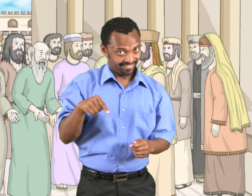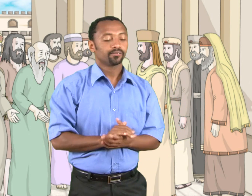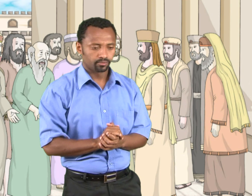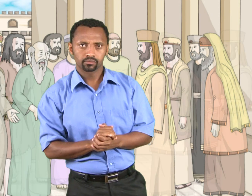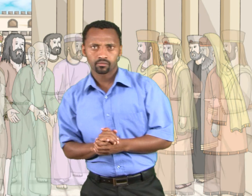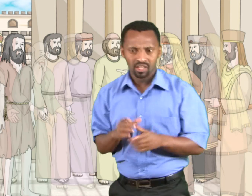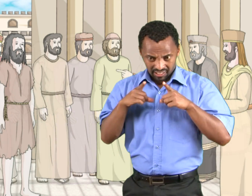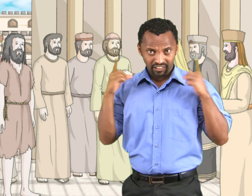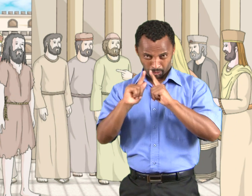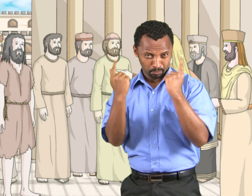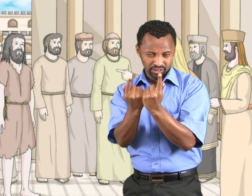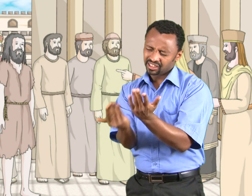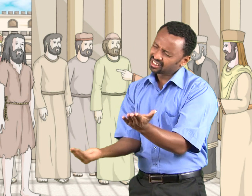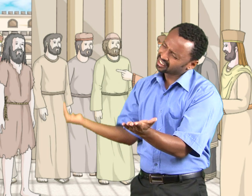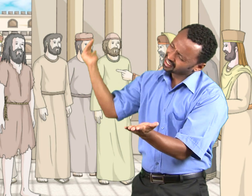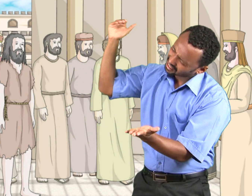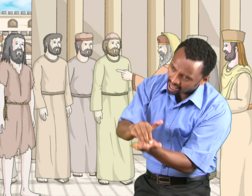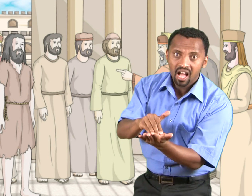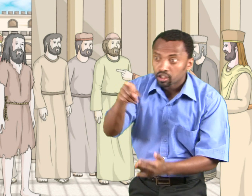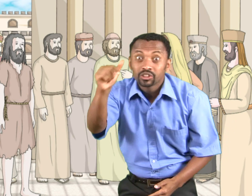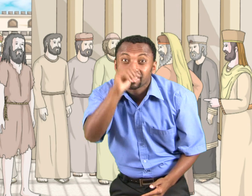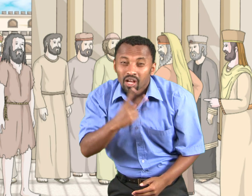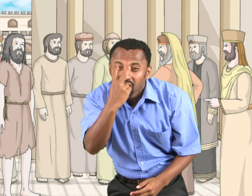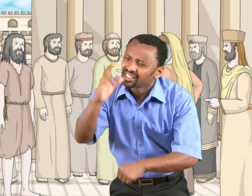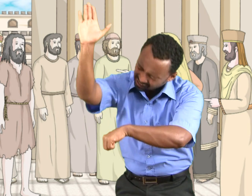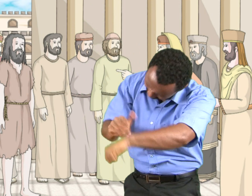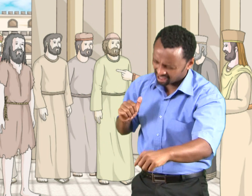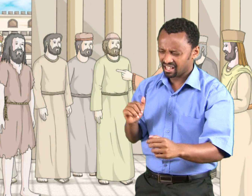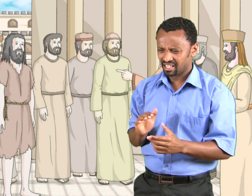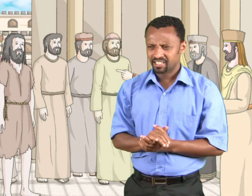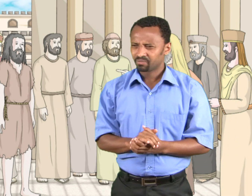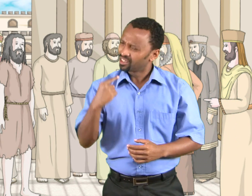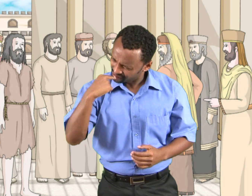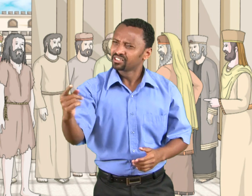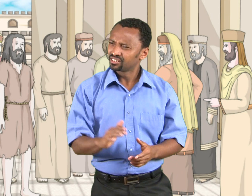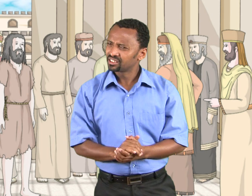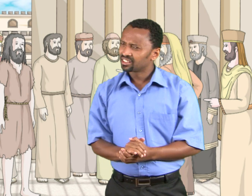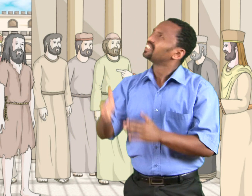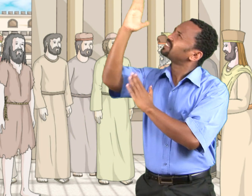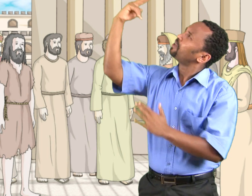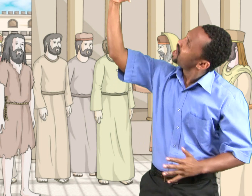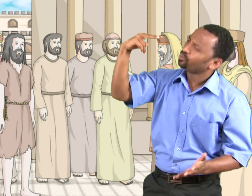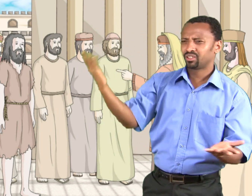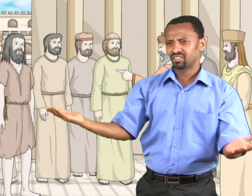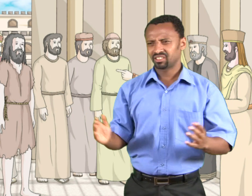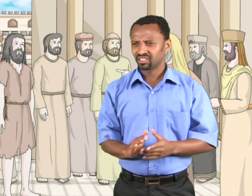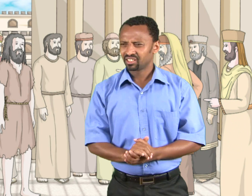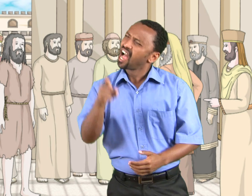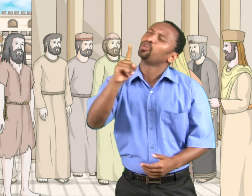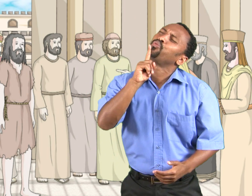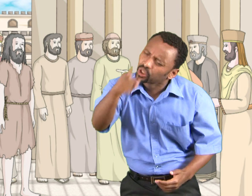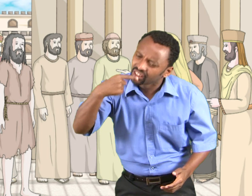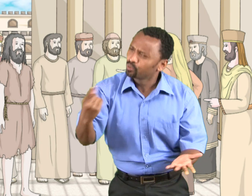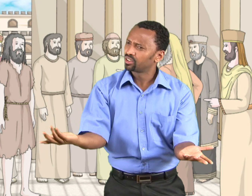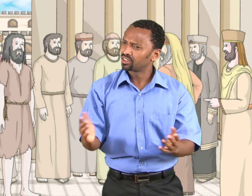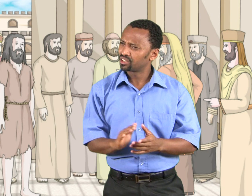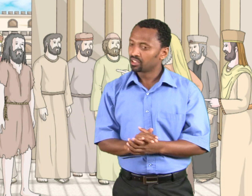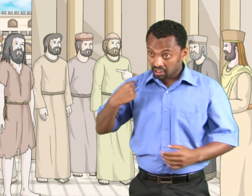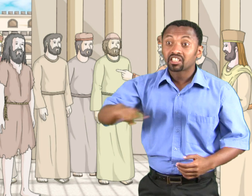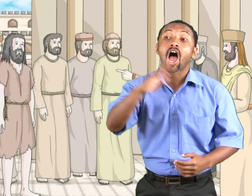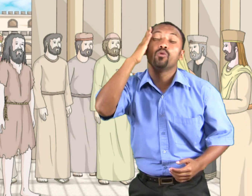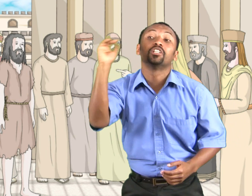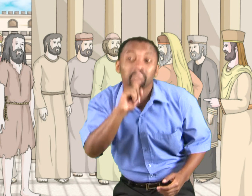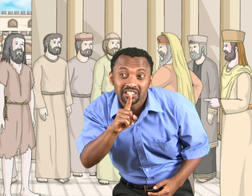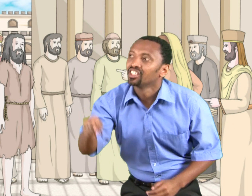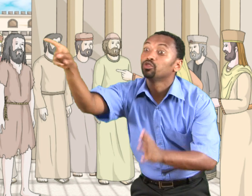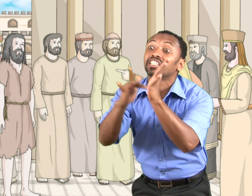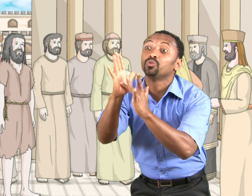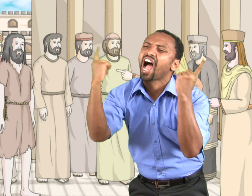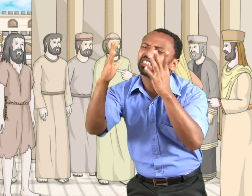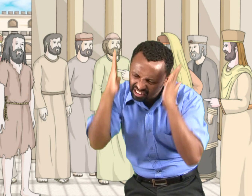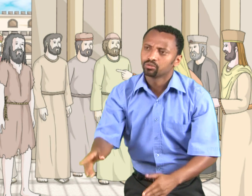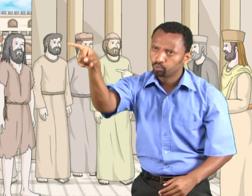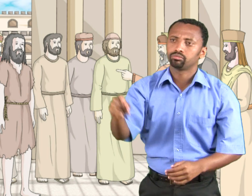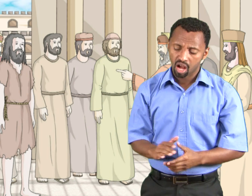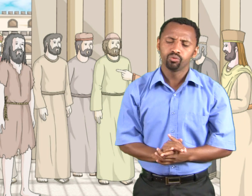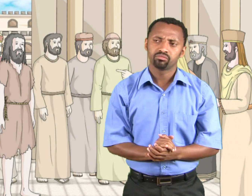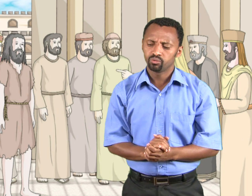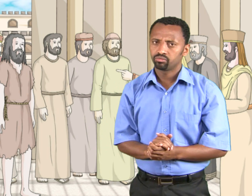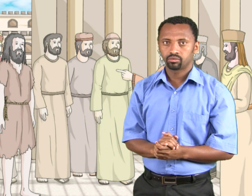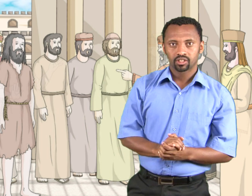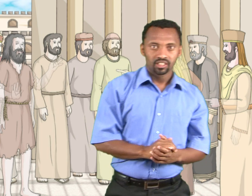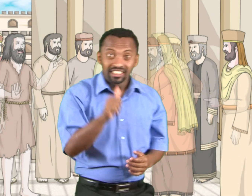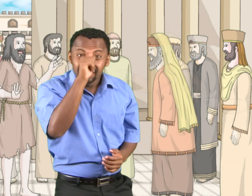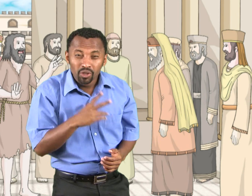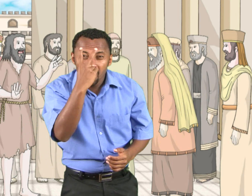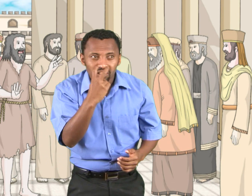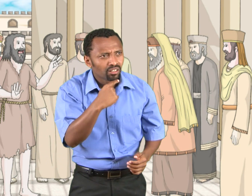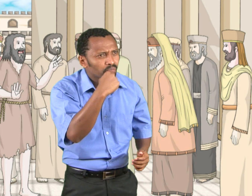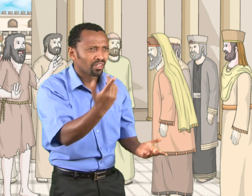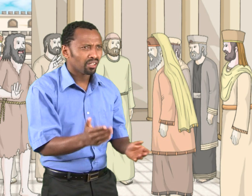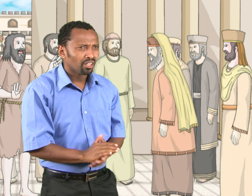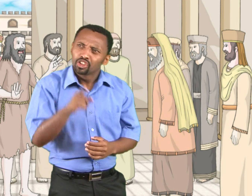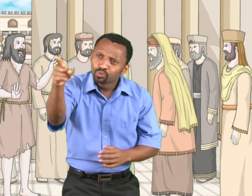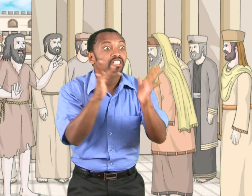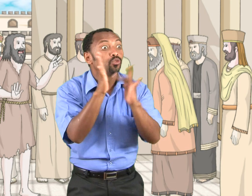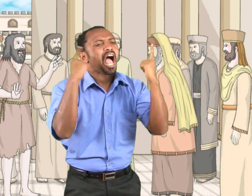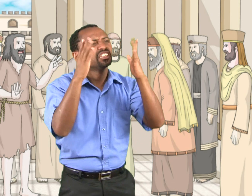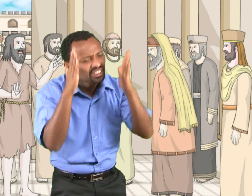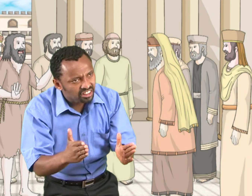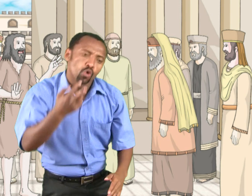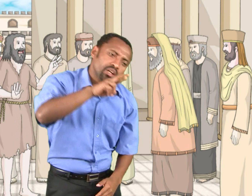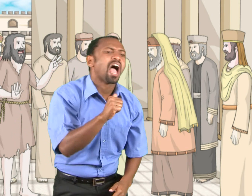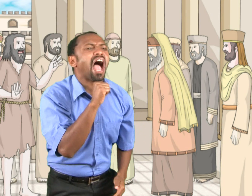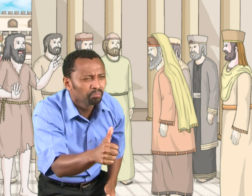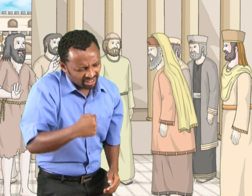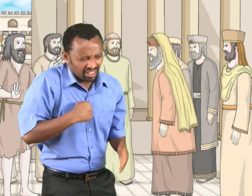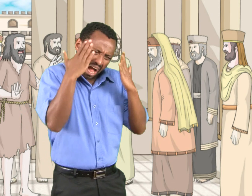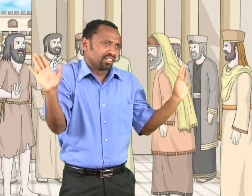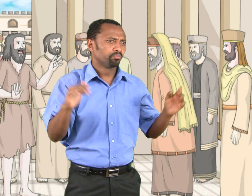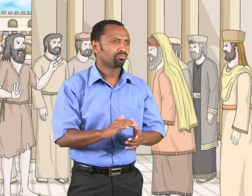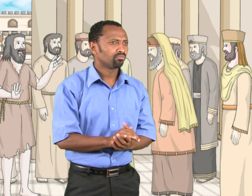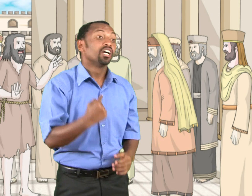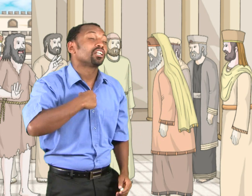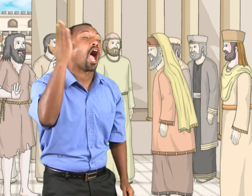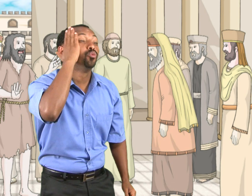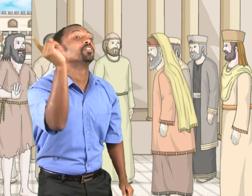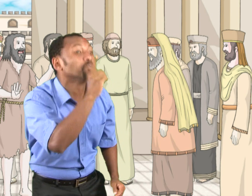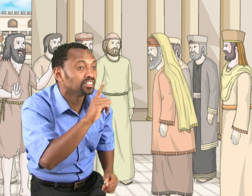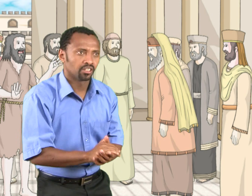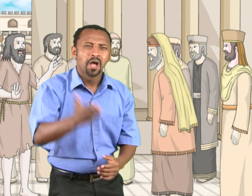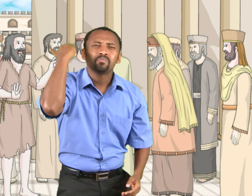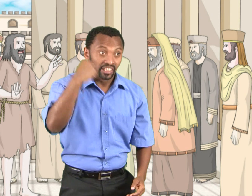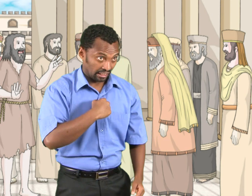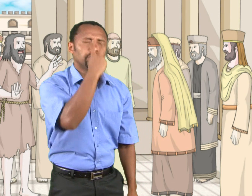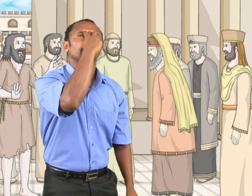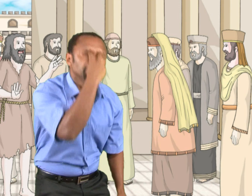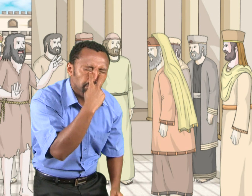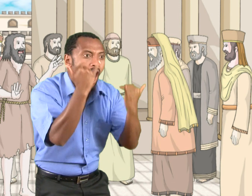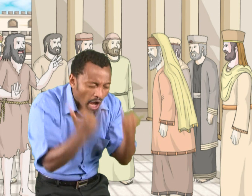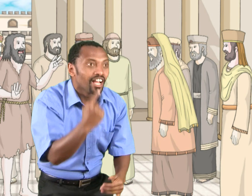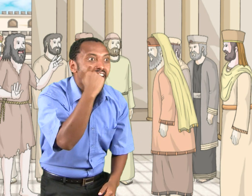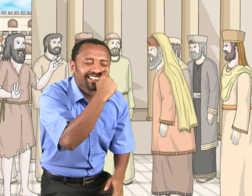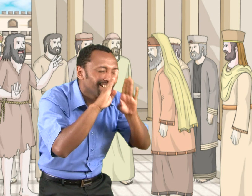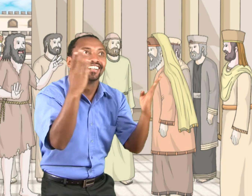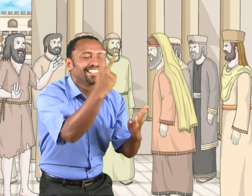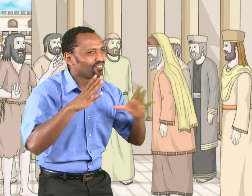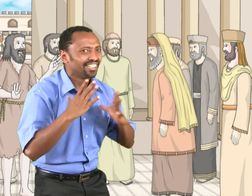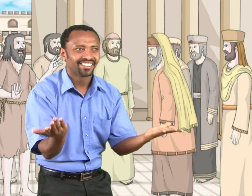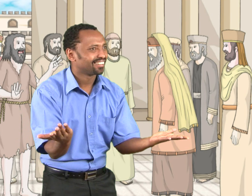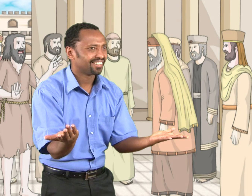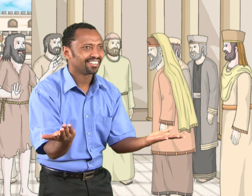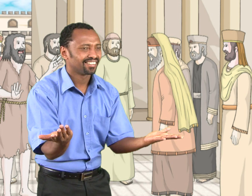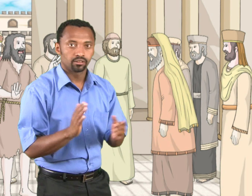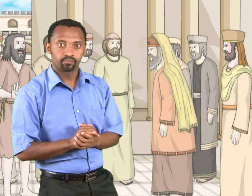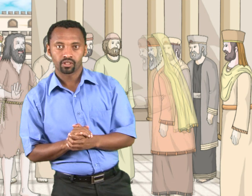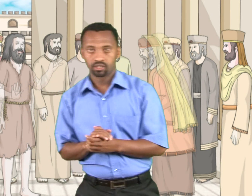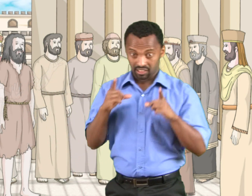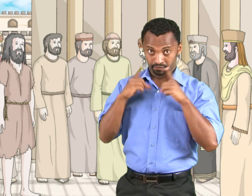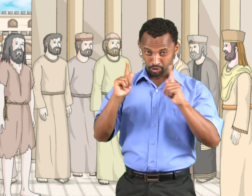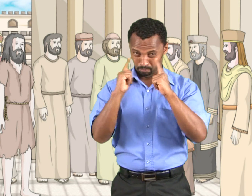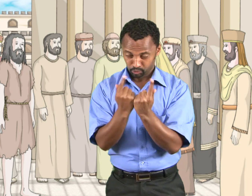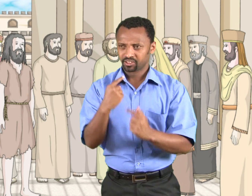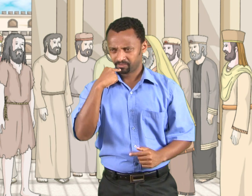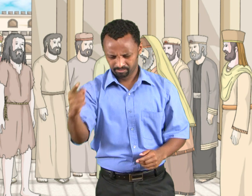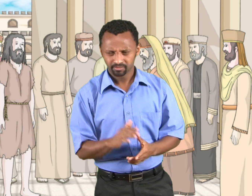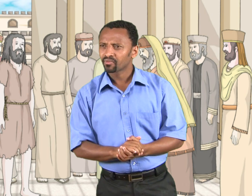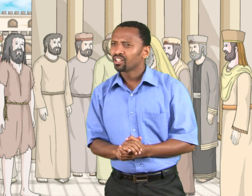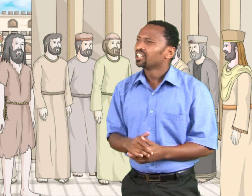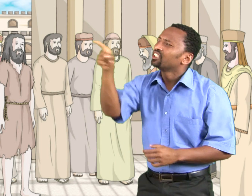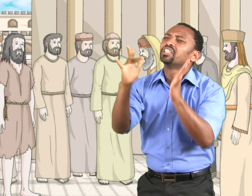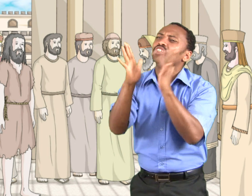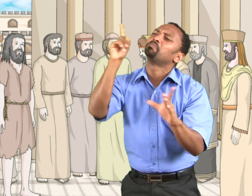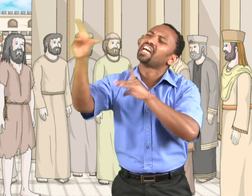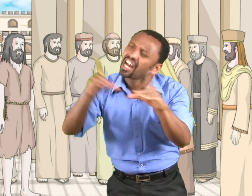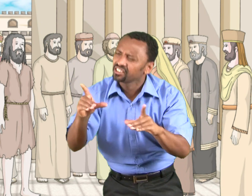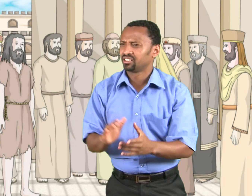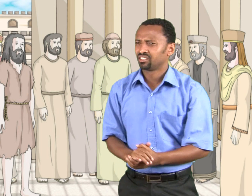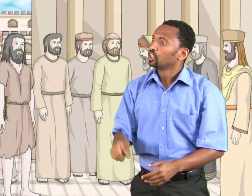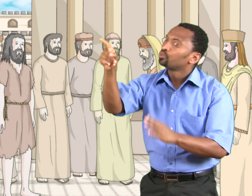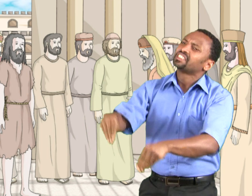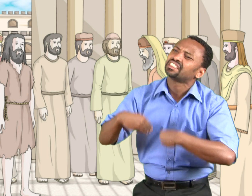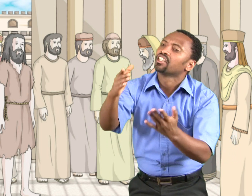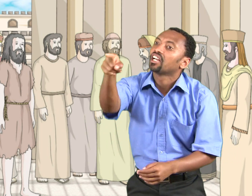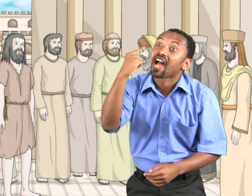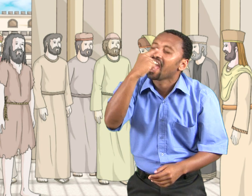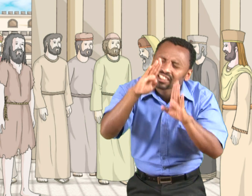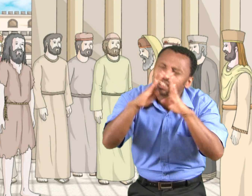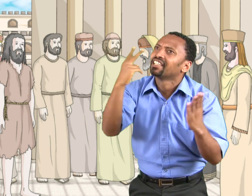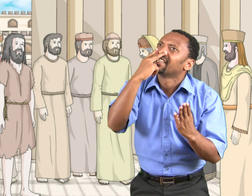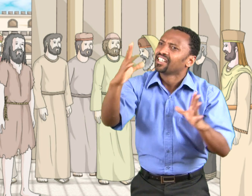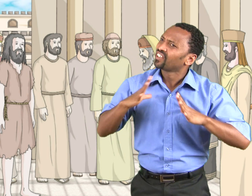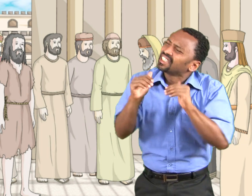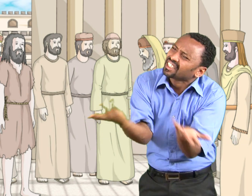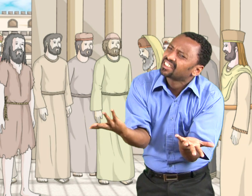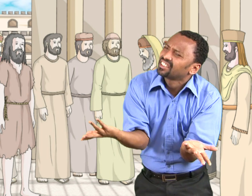So a second time they called for the man who had been blind and said, “Give glory to God! We know that this man is a sinner.” He answered, “Whether He is a sinner I do not know. There is one thing I do know: I was blind, but now I see!” “What did He do to you?”